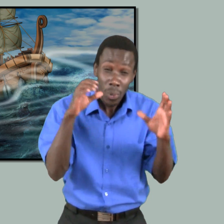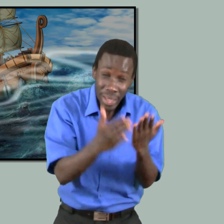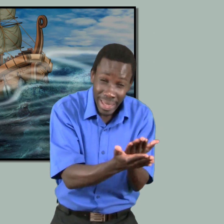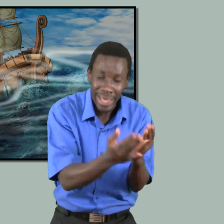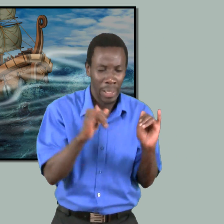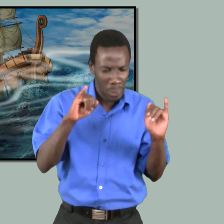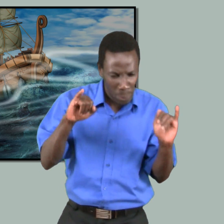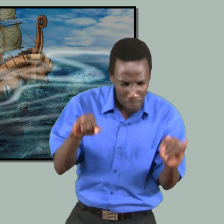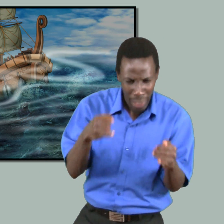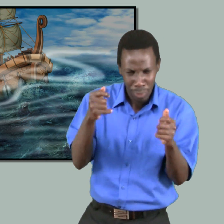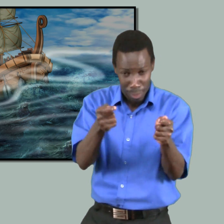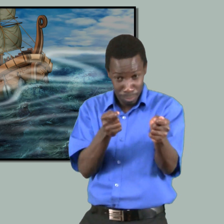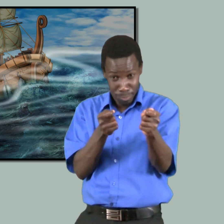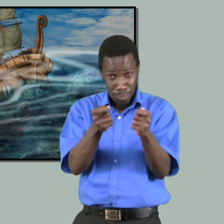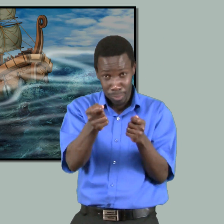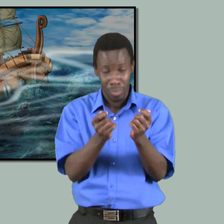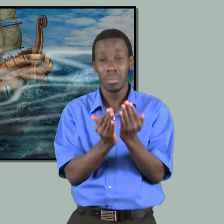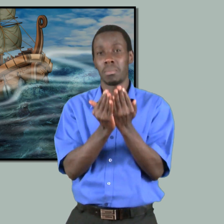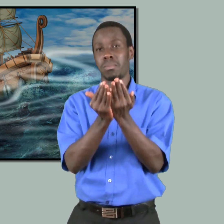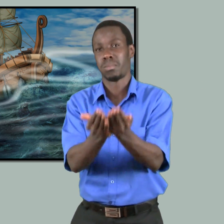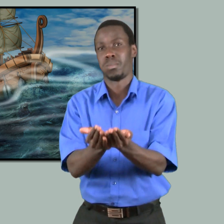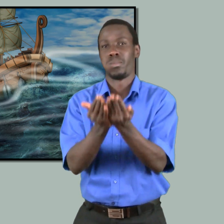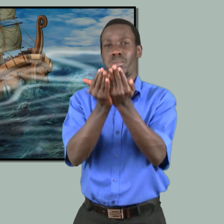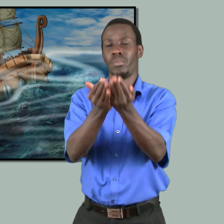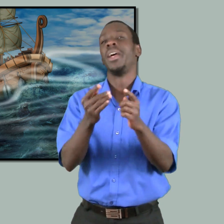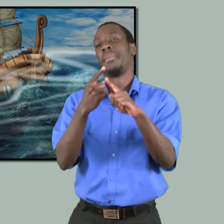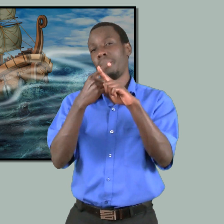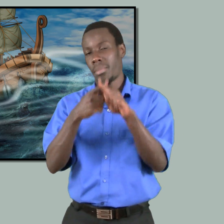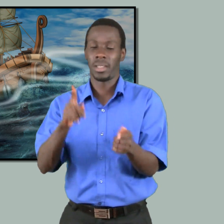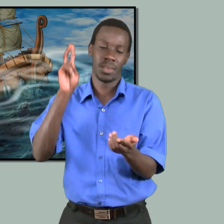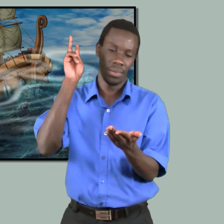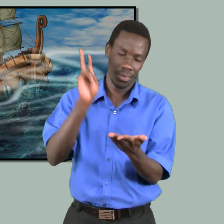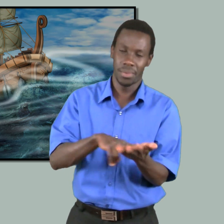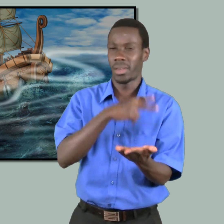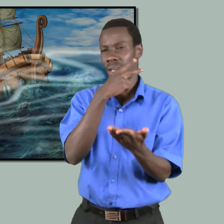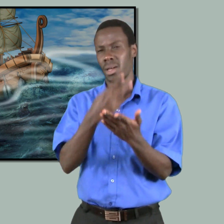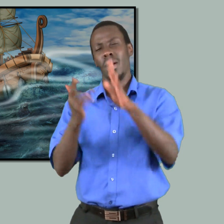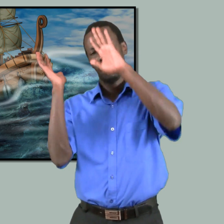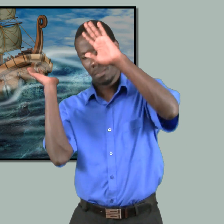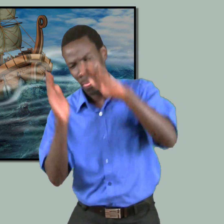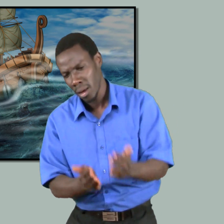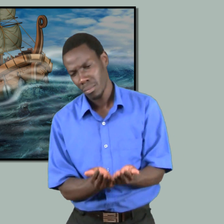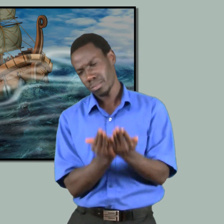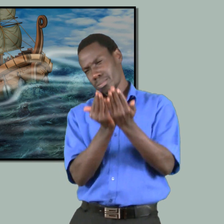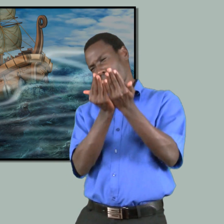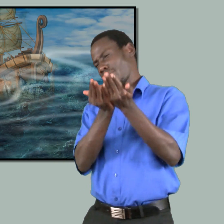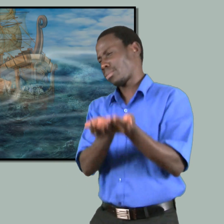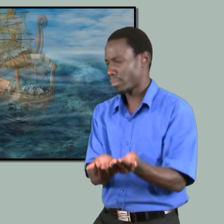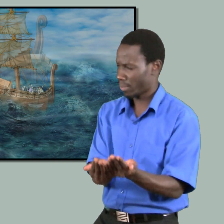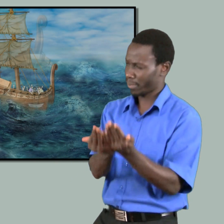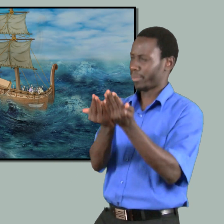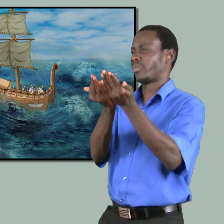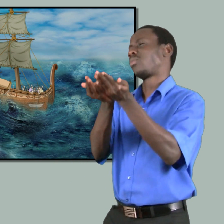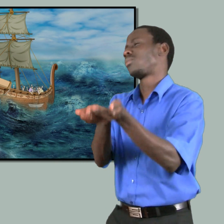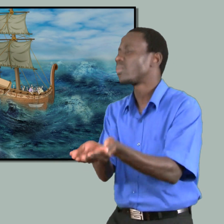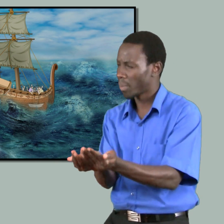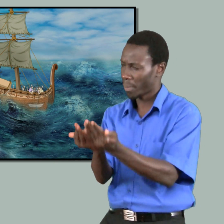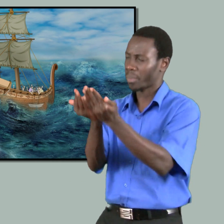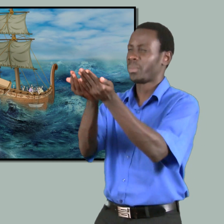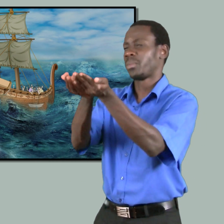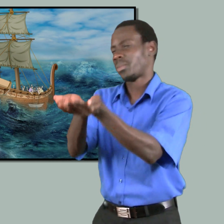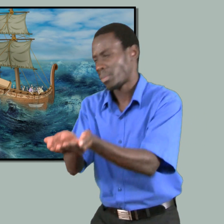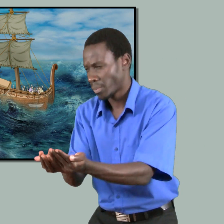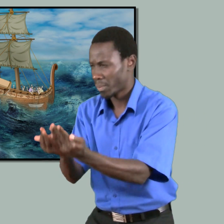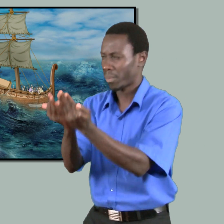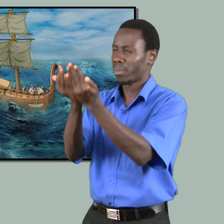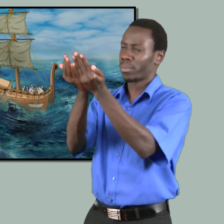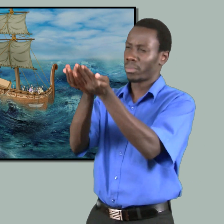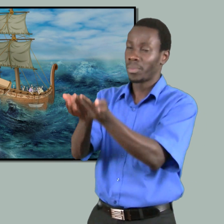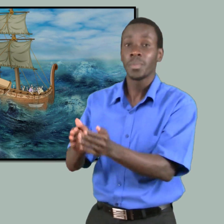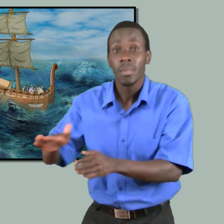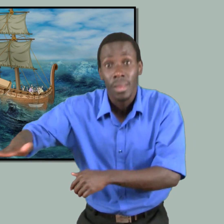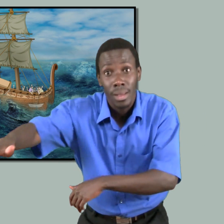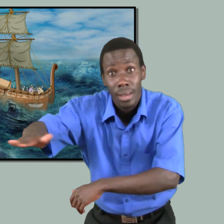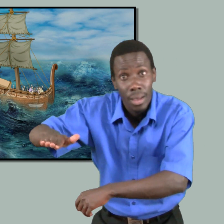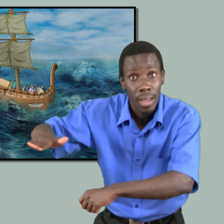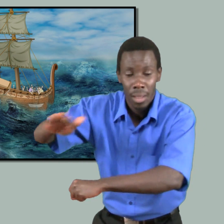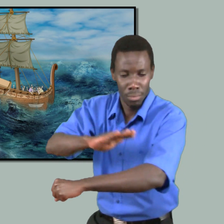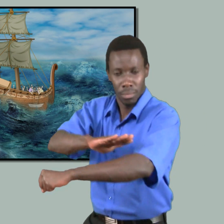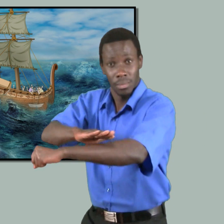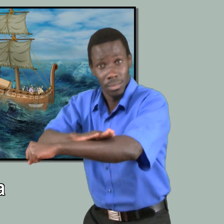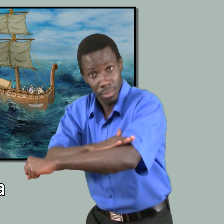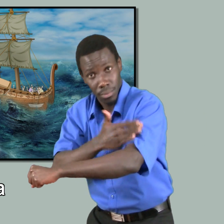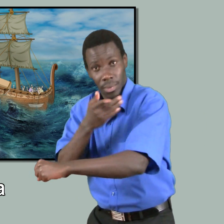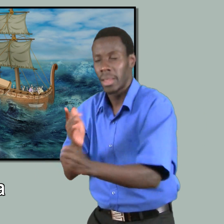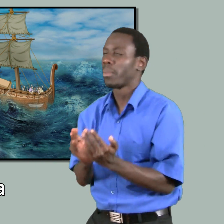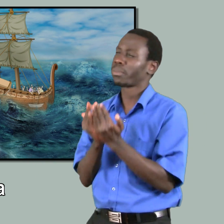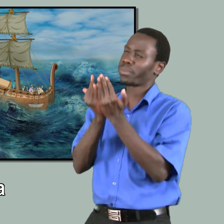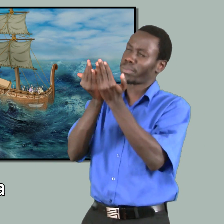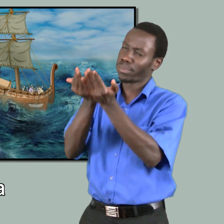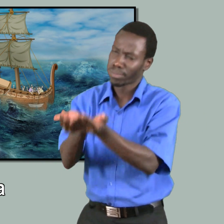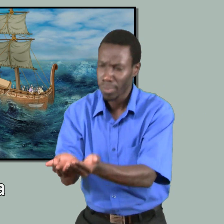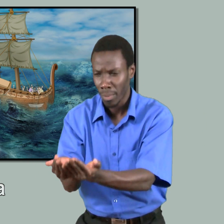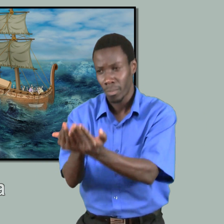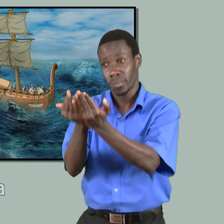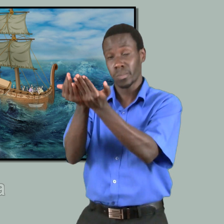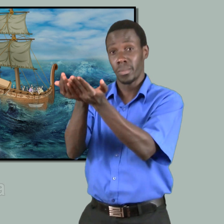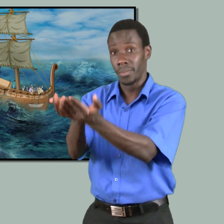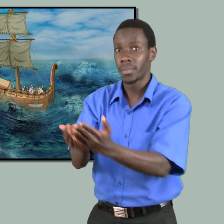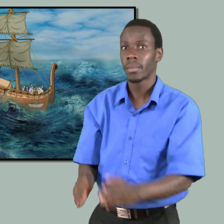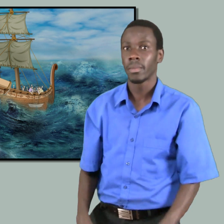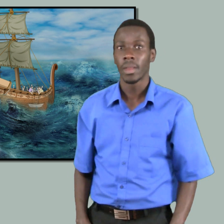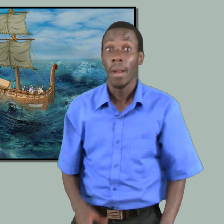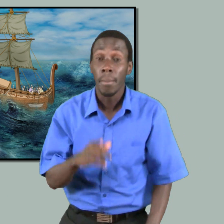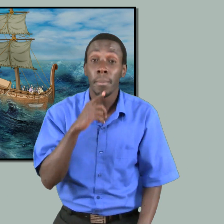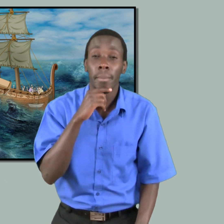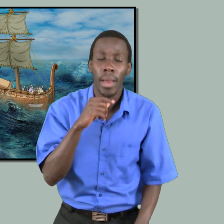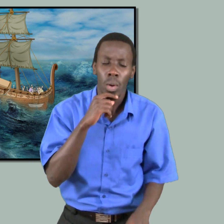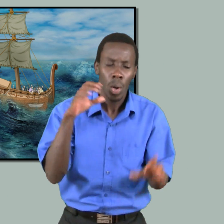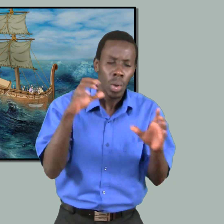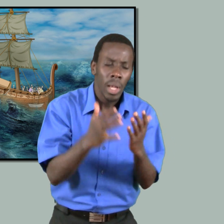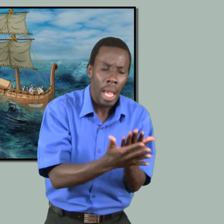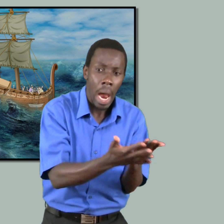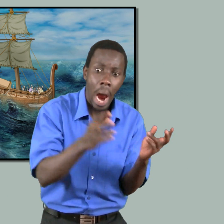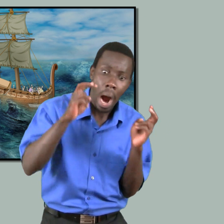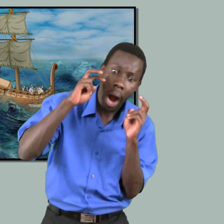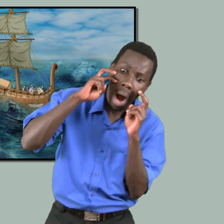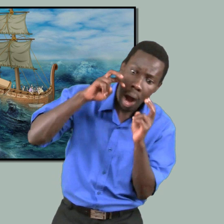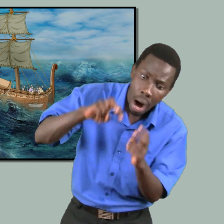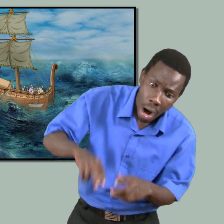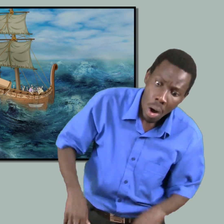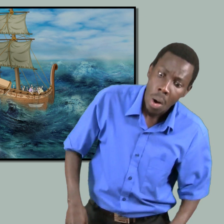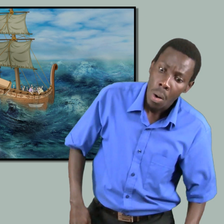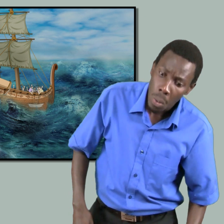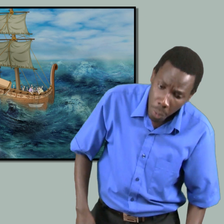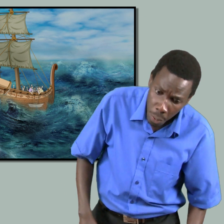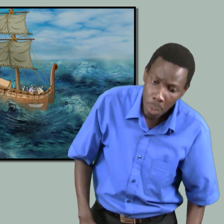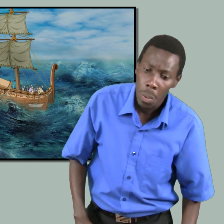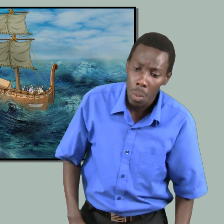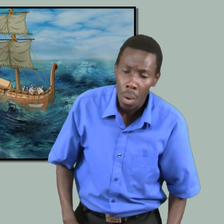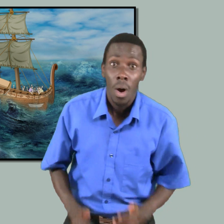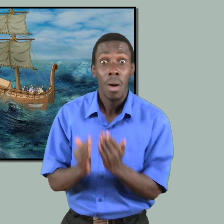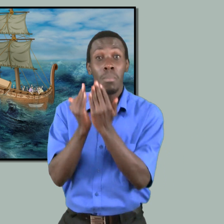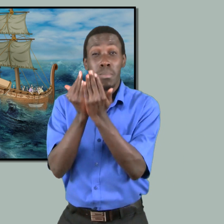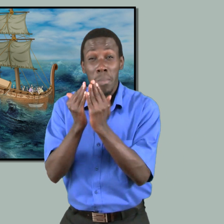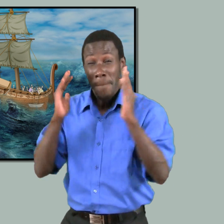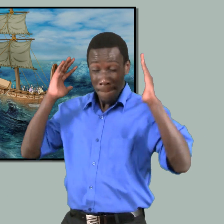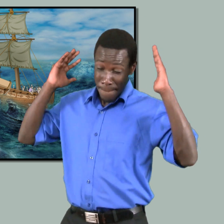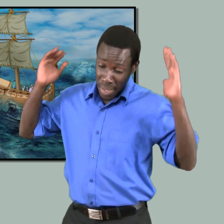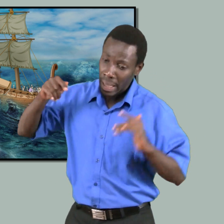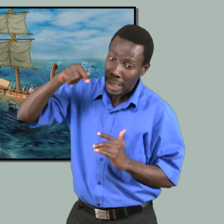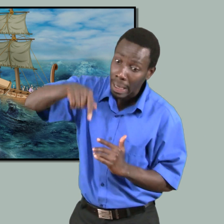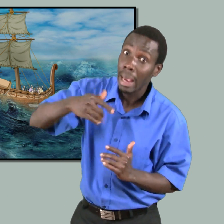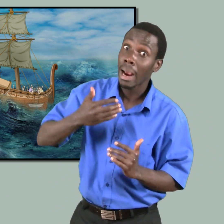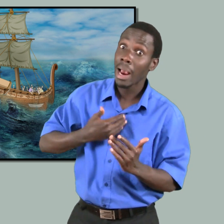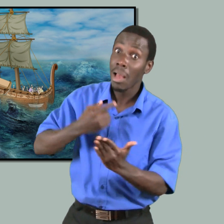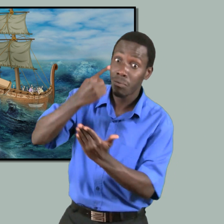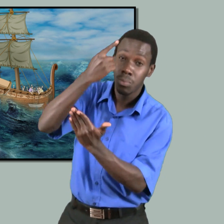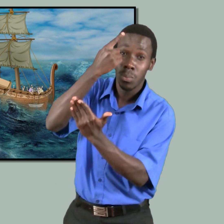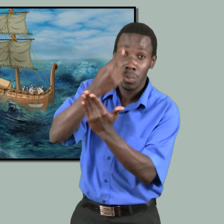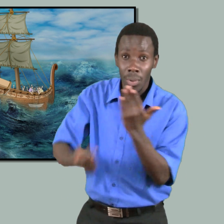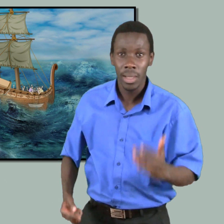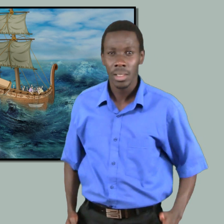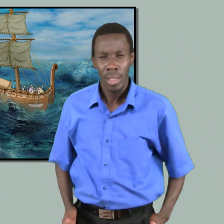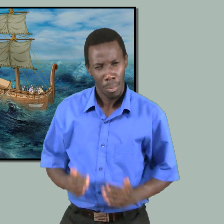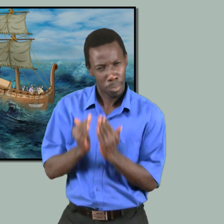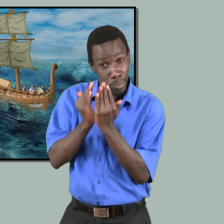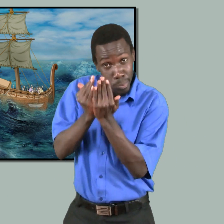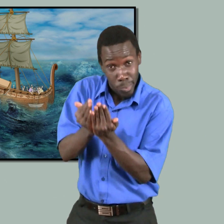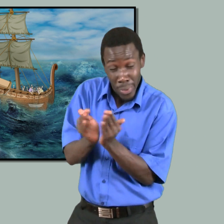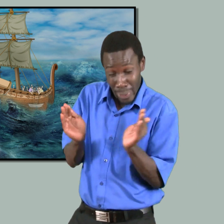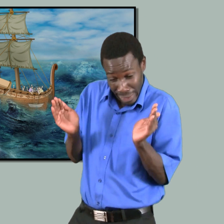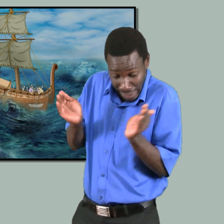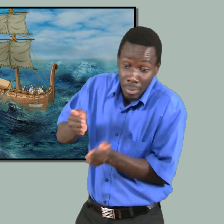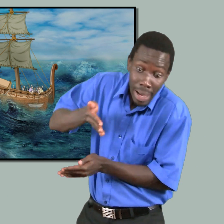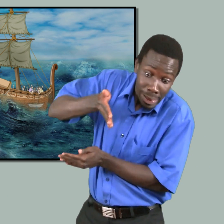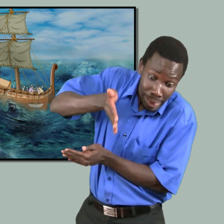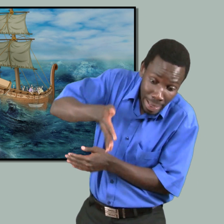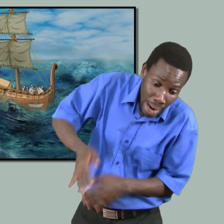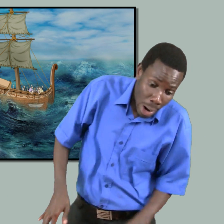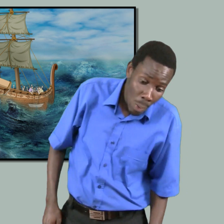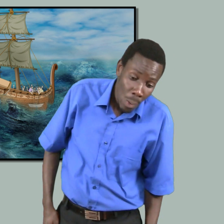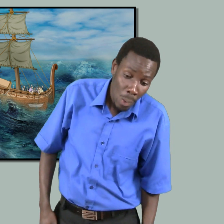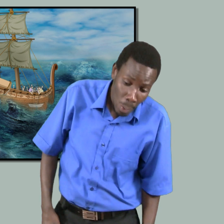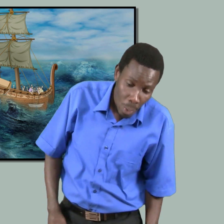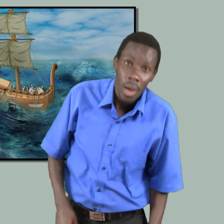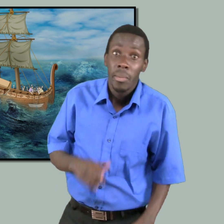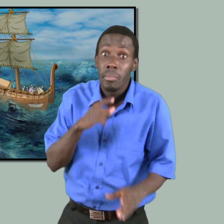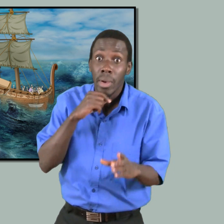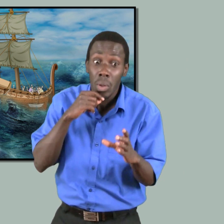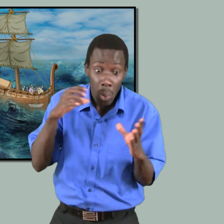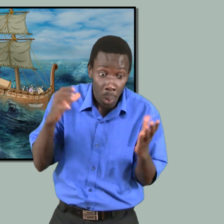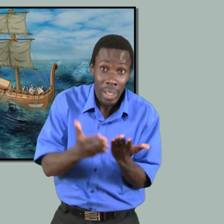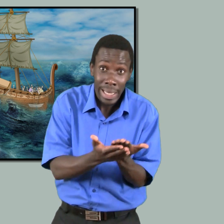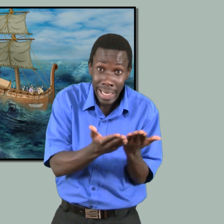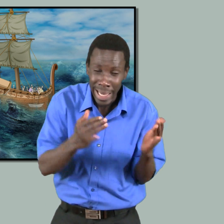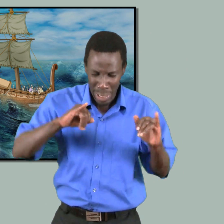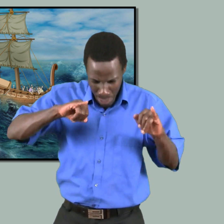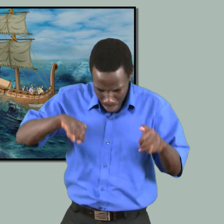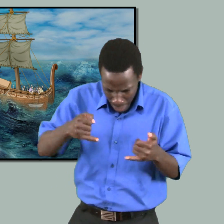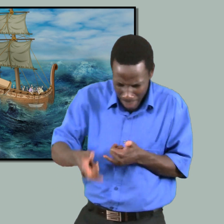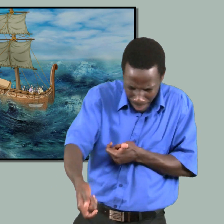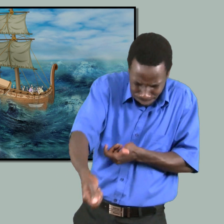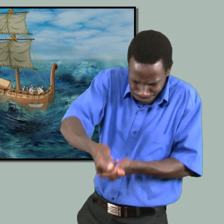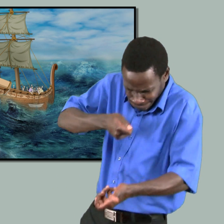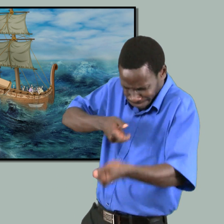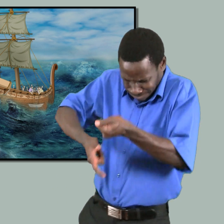Unable to head into the wind, the ship was caught up. So we gave way and let ourselves be driven along.